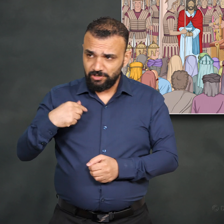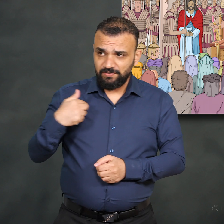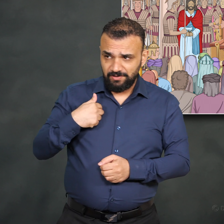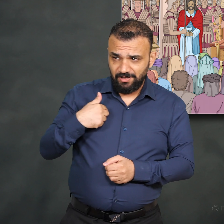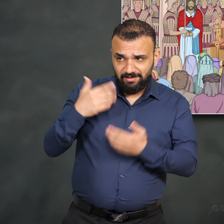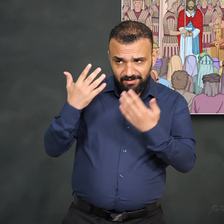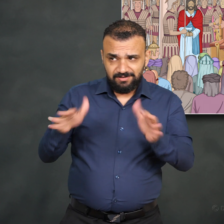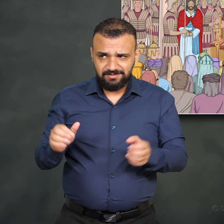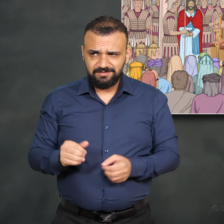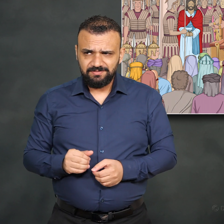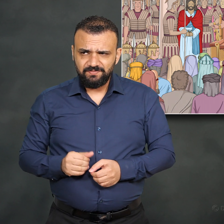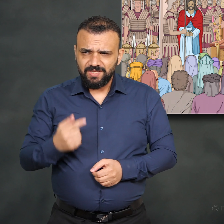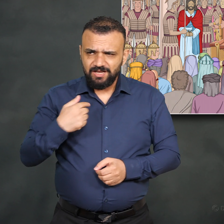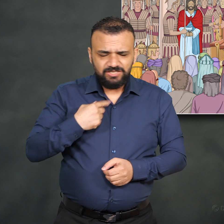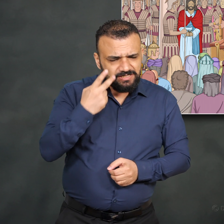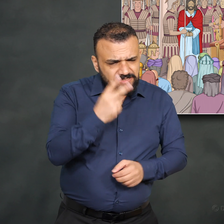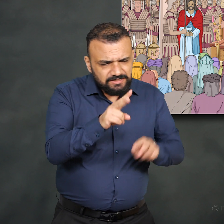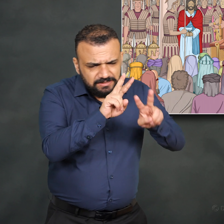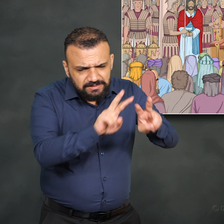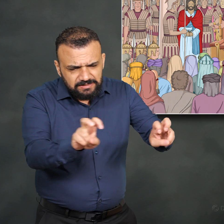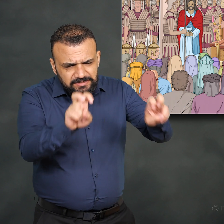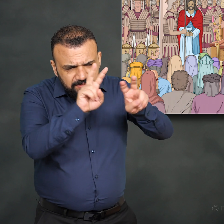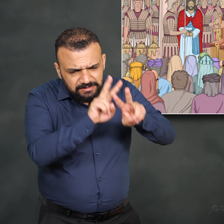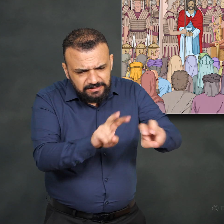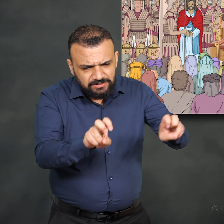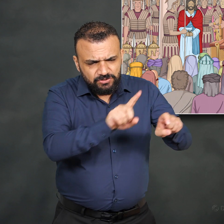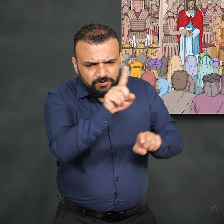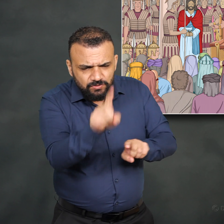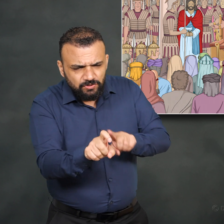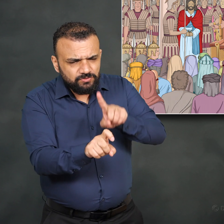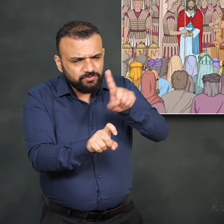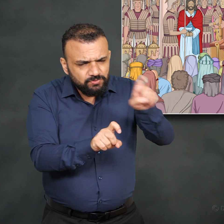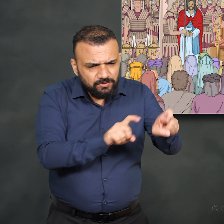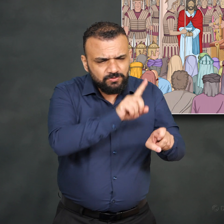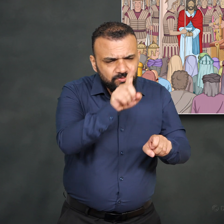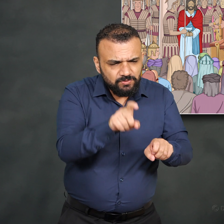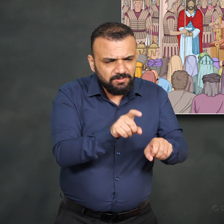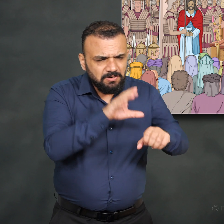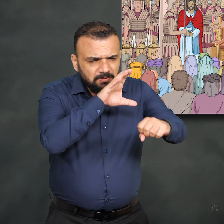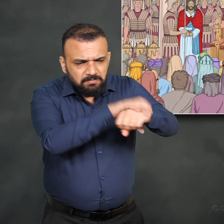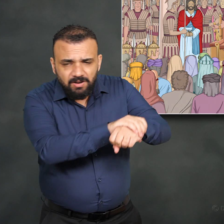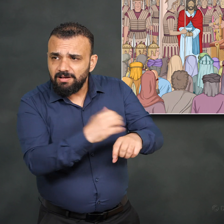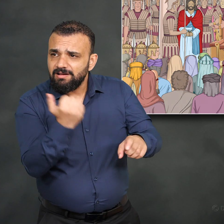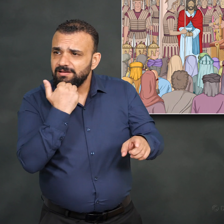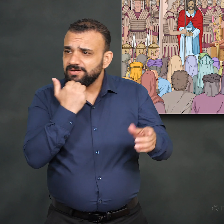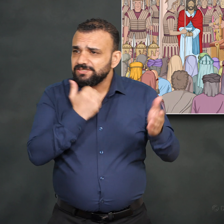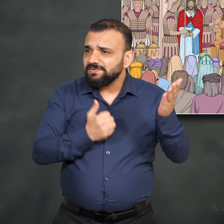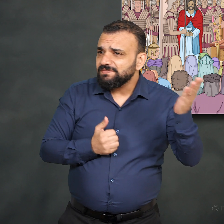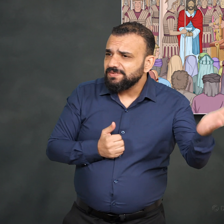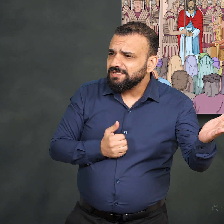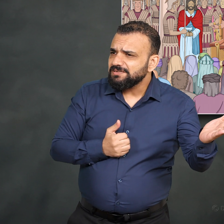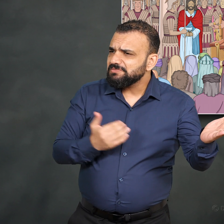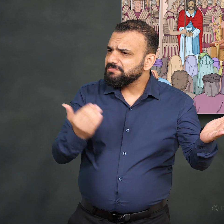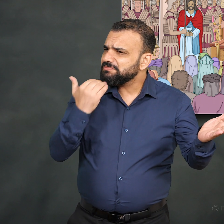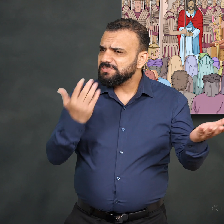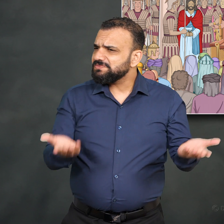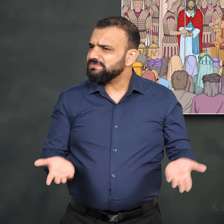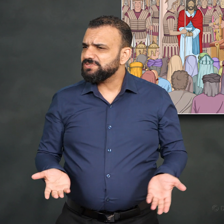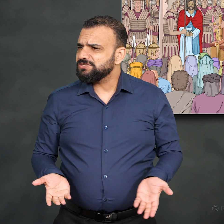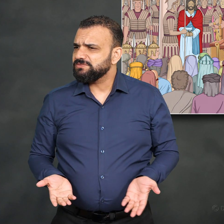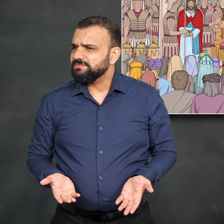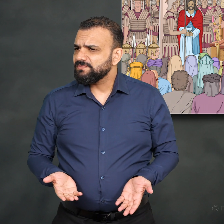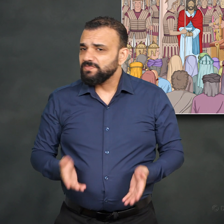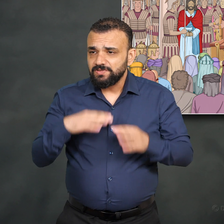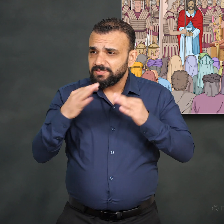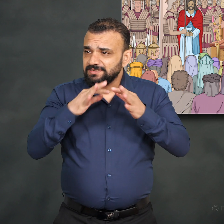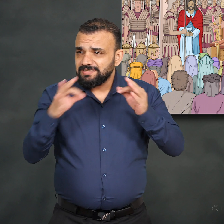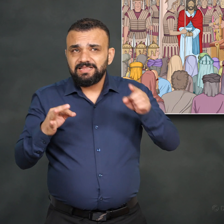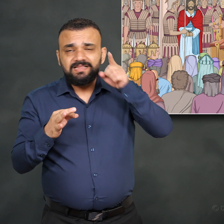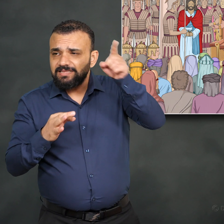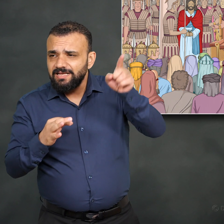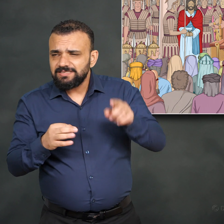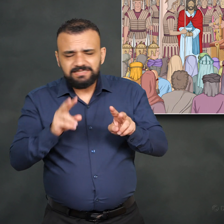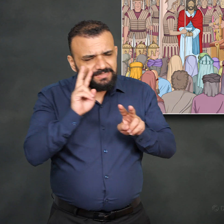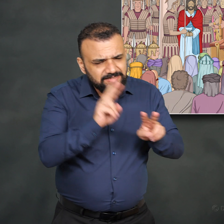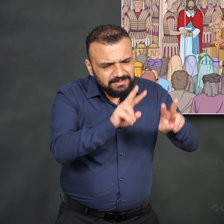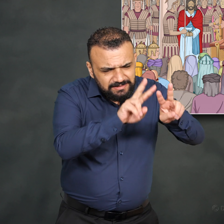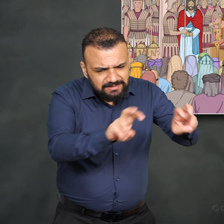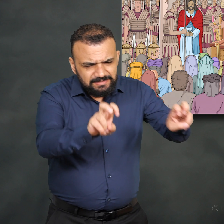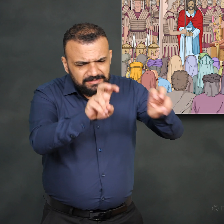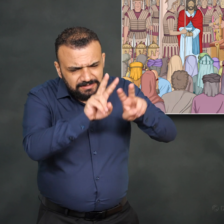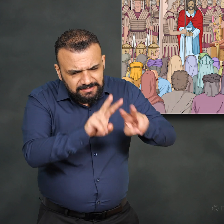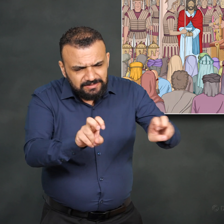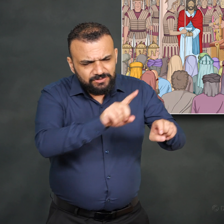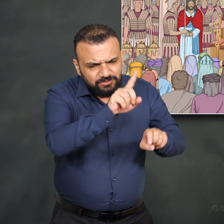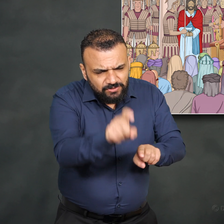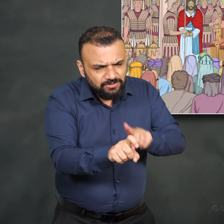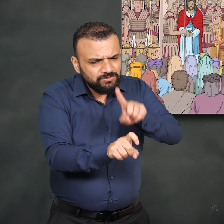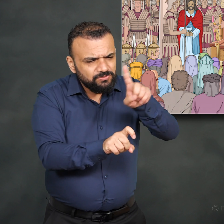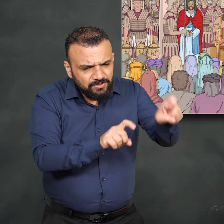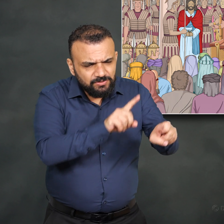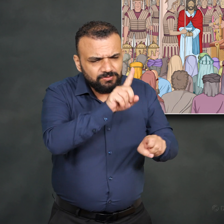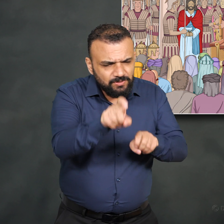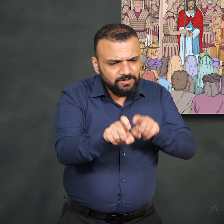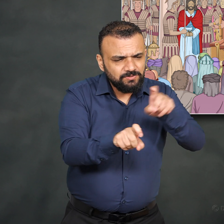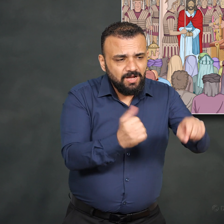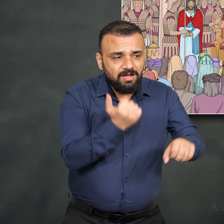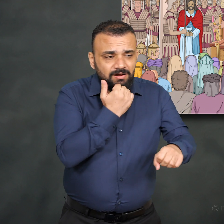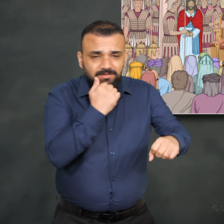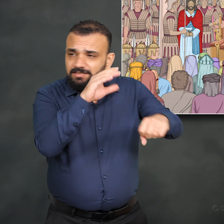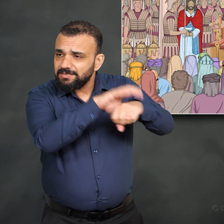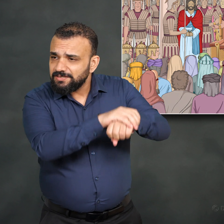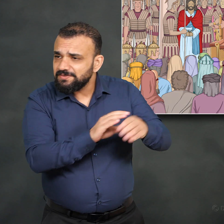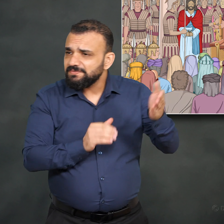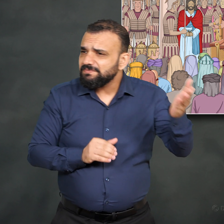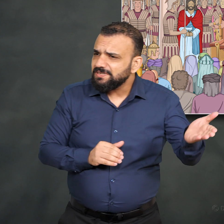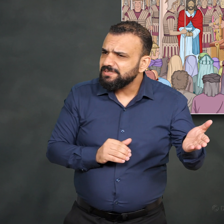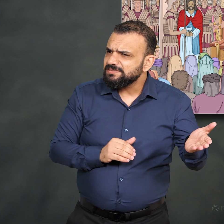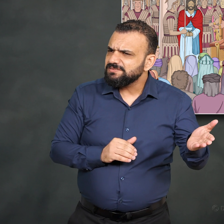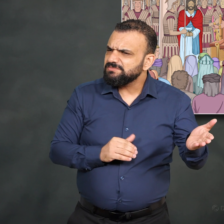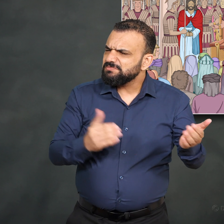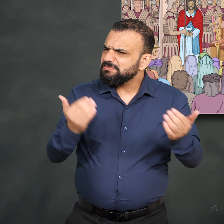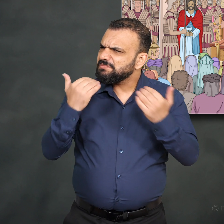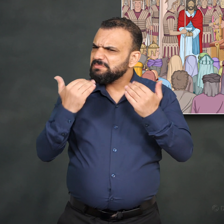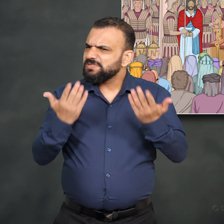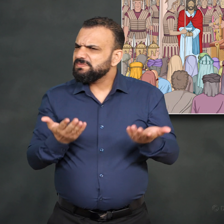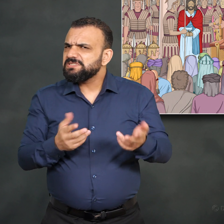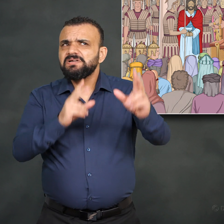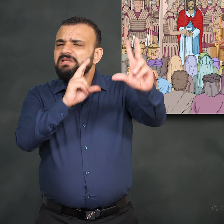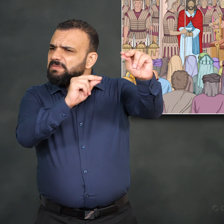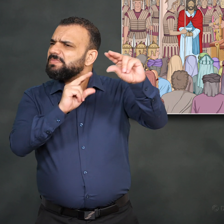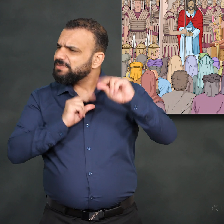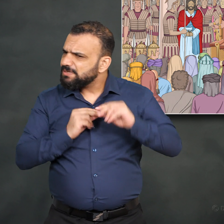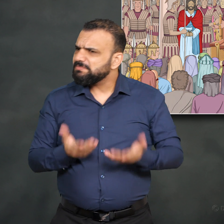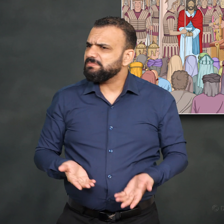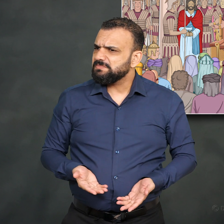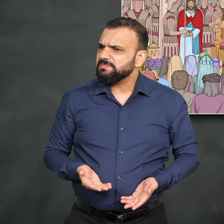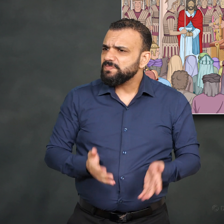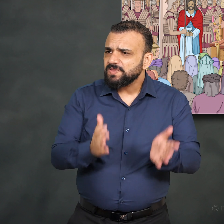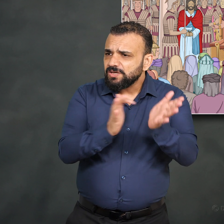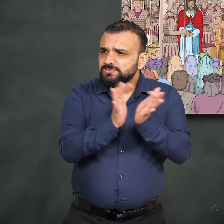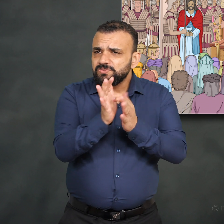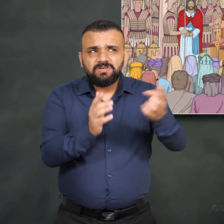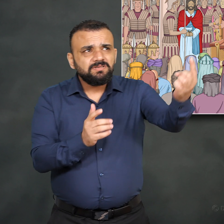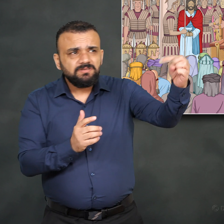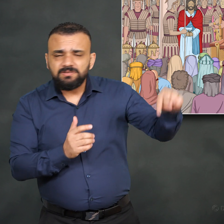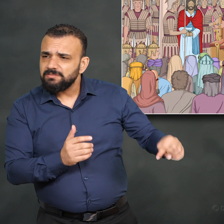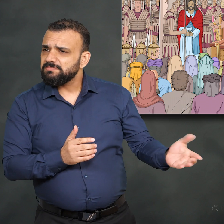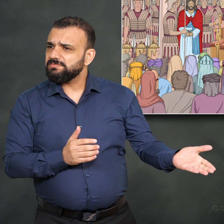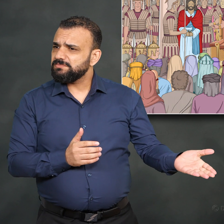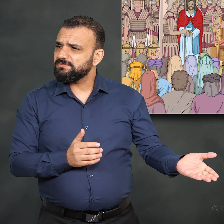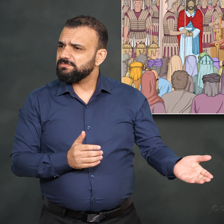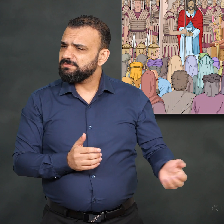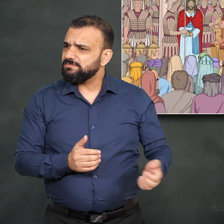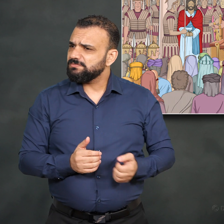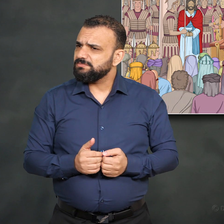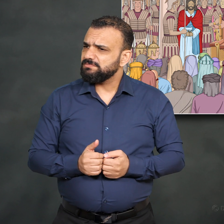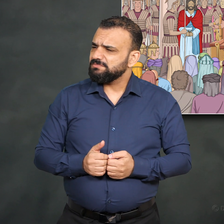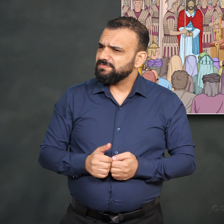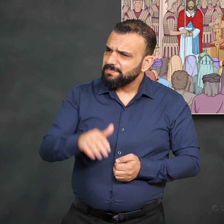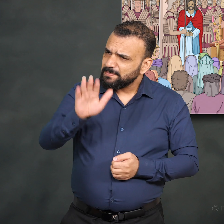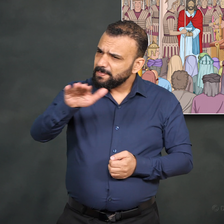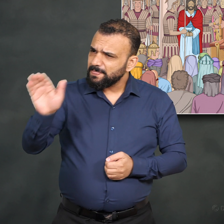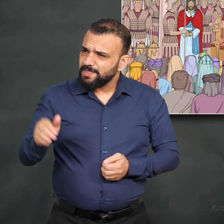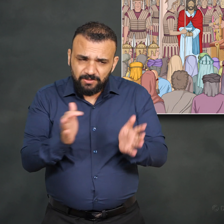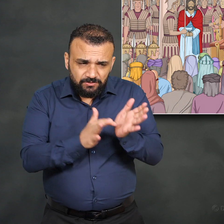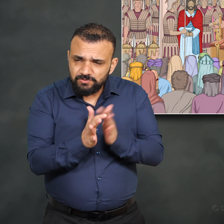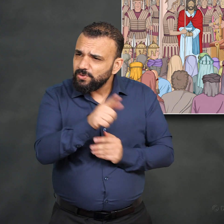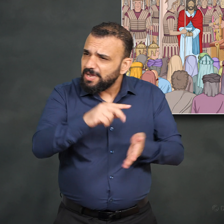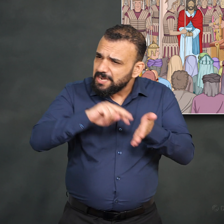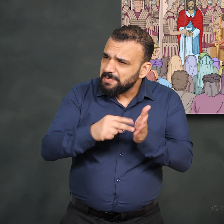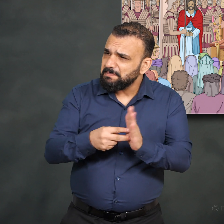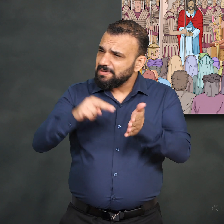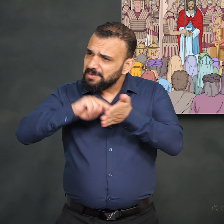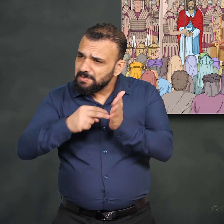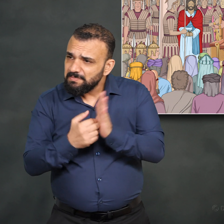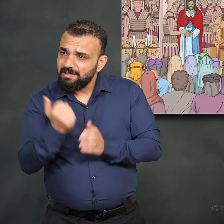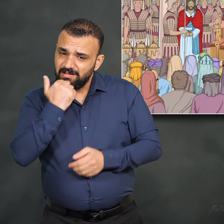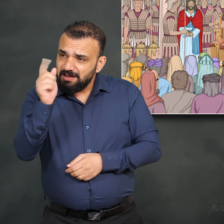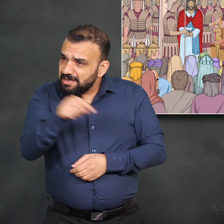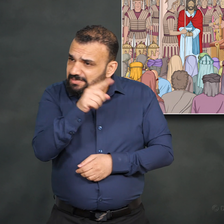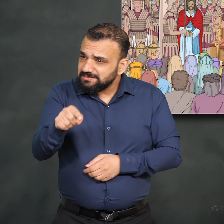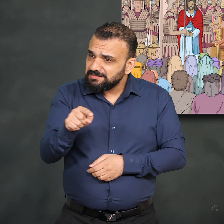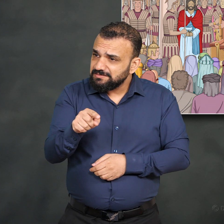I have examined Him here in your presence and found Him not guilty of your charges against Him.